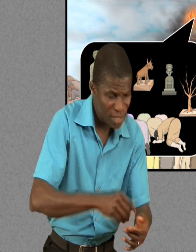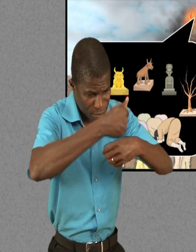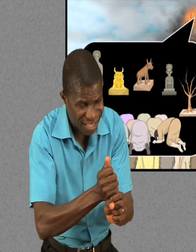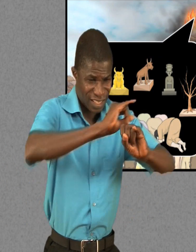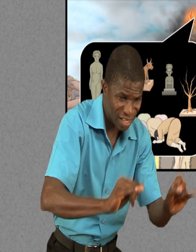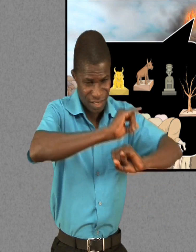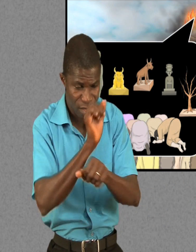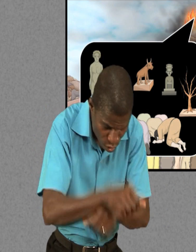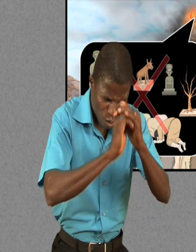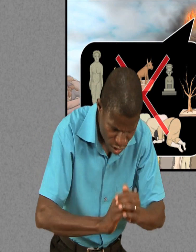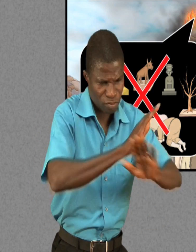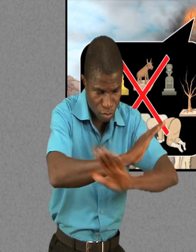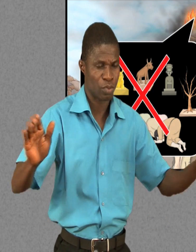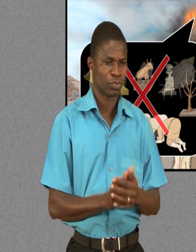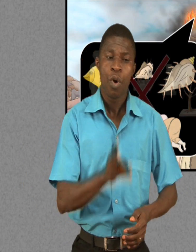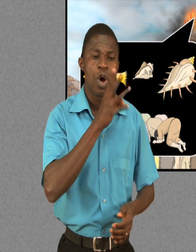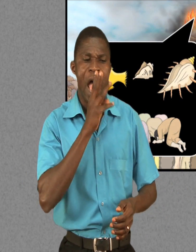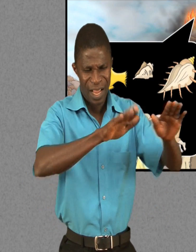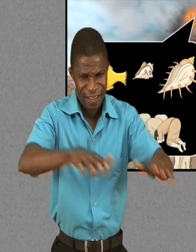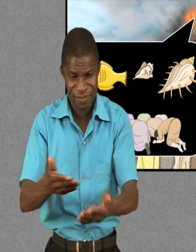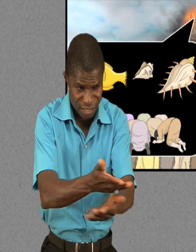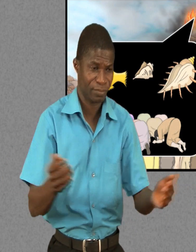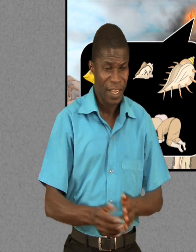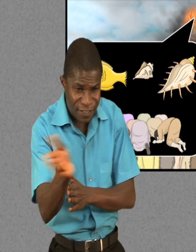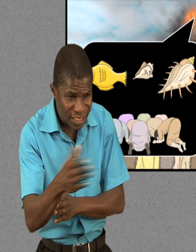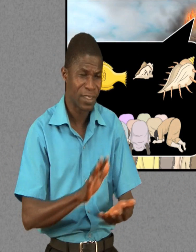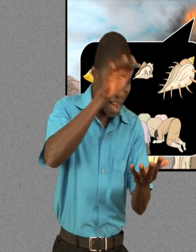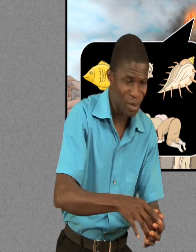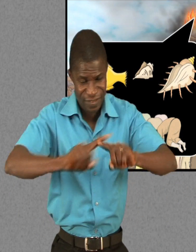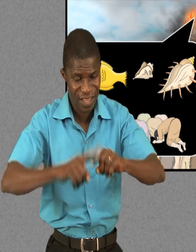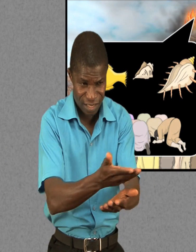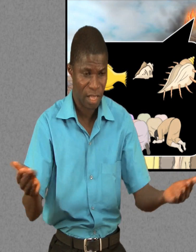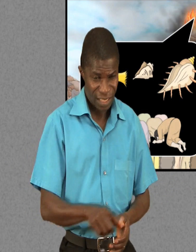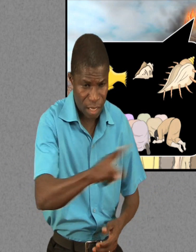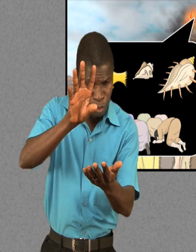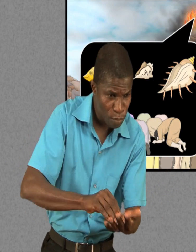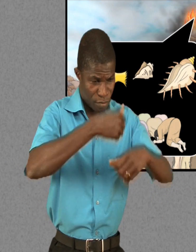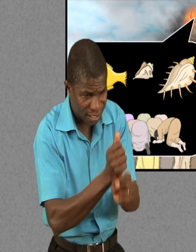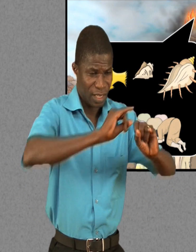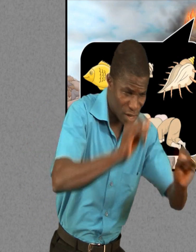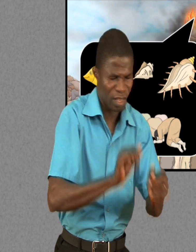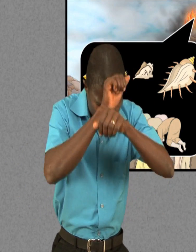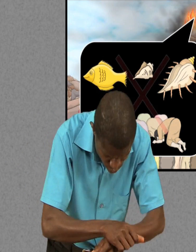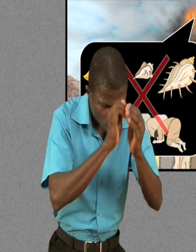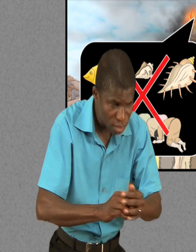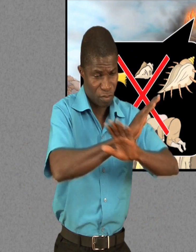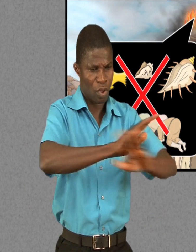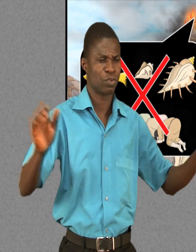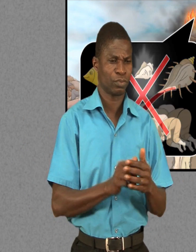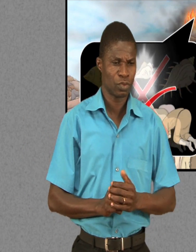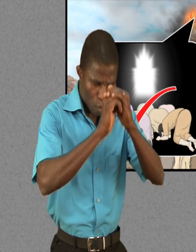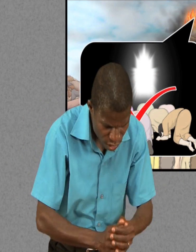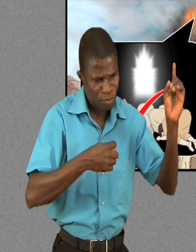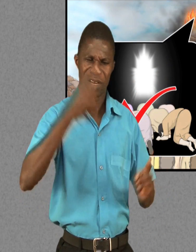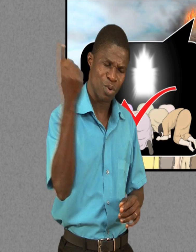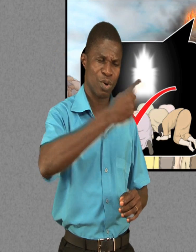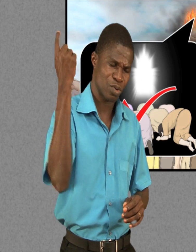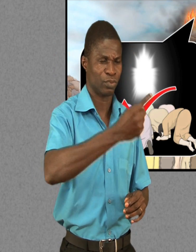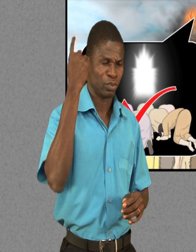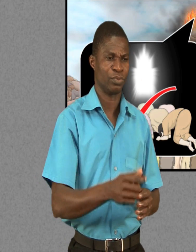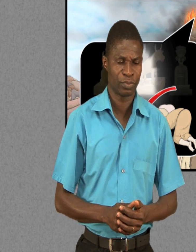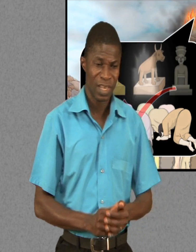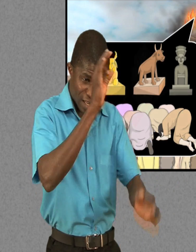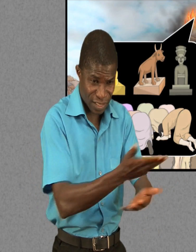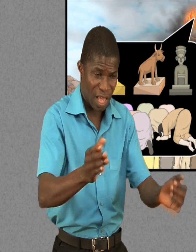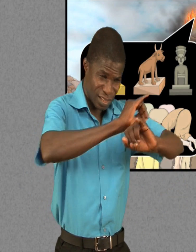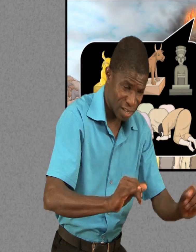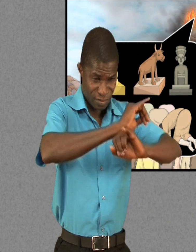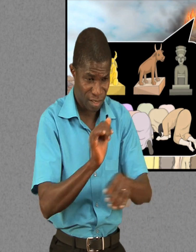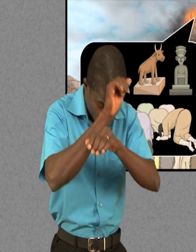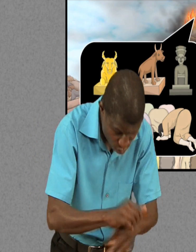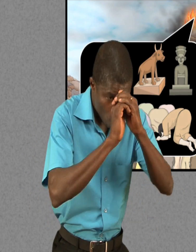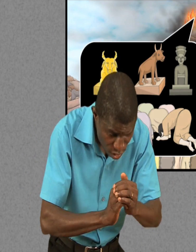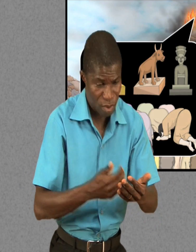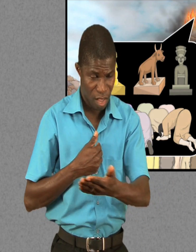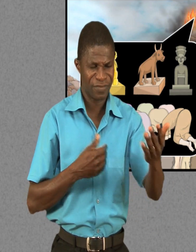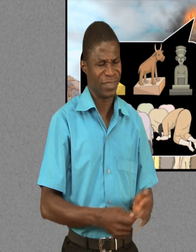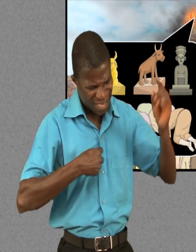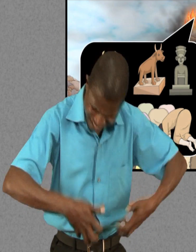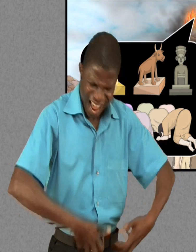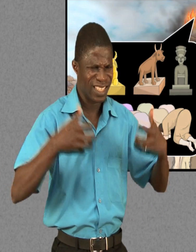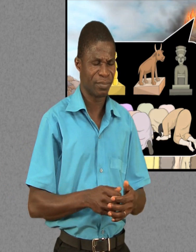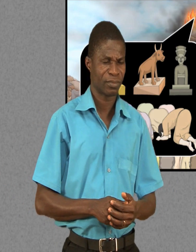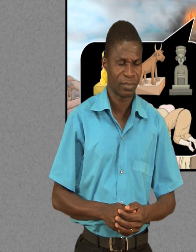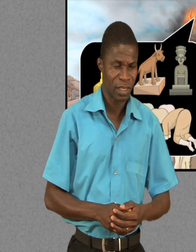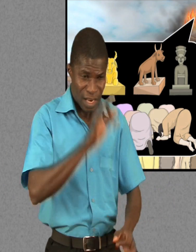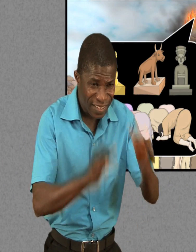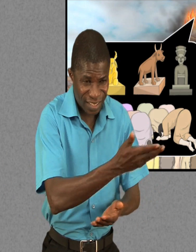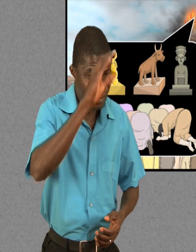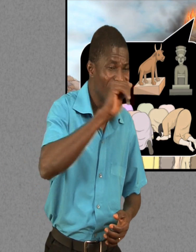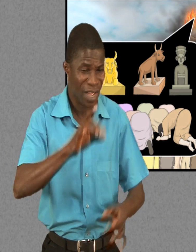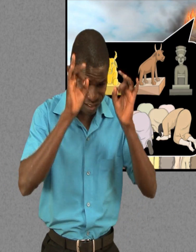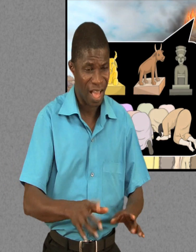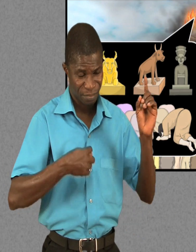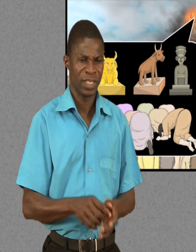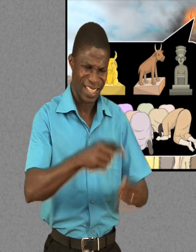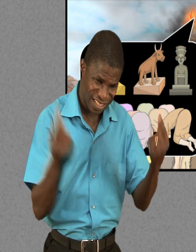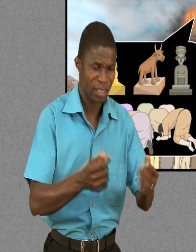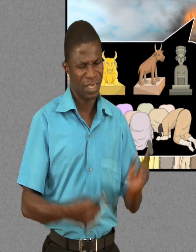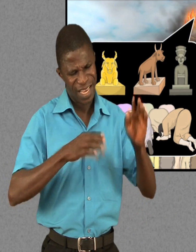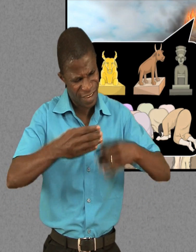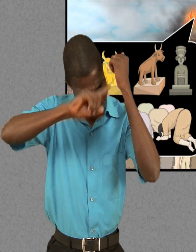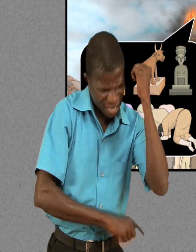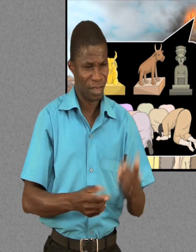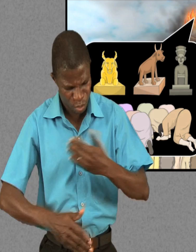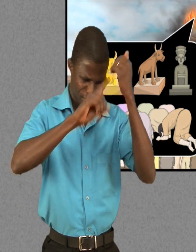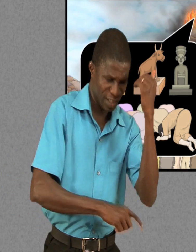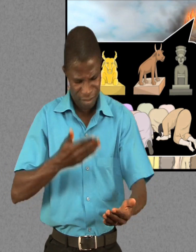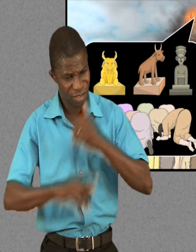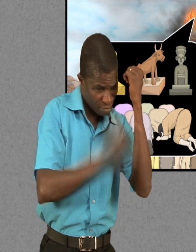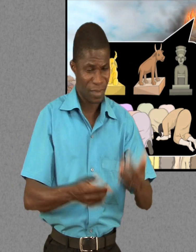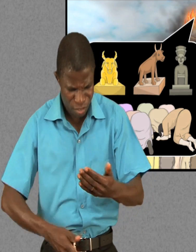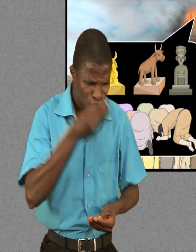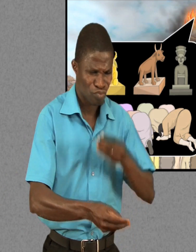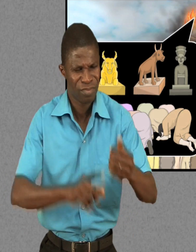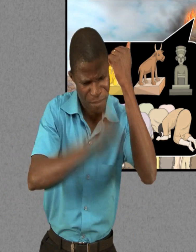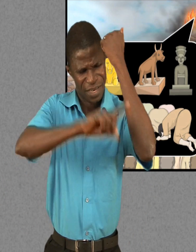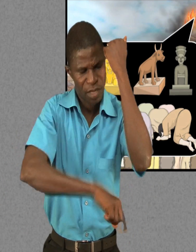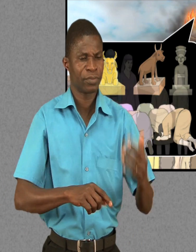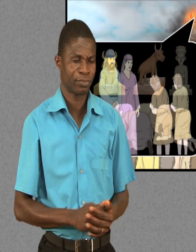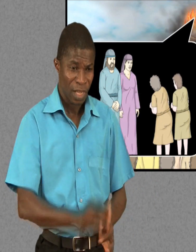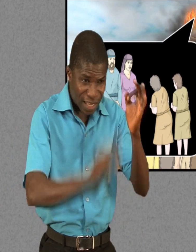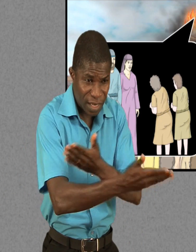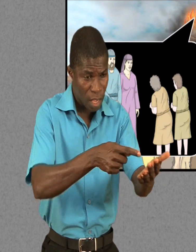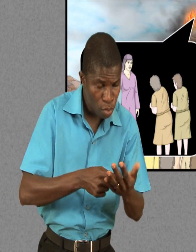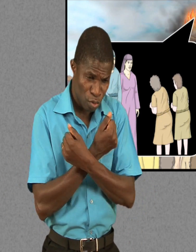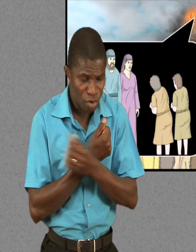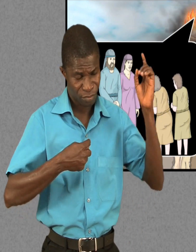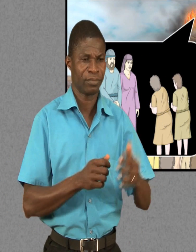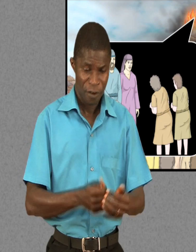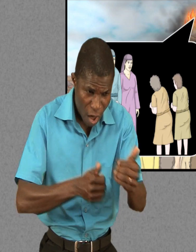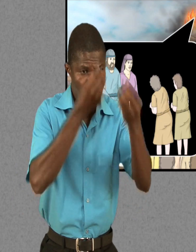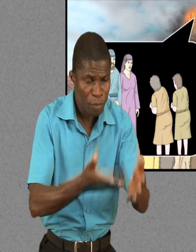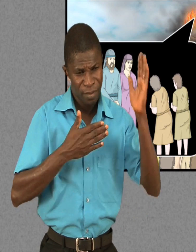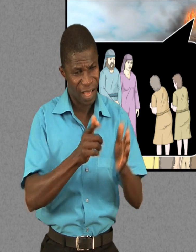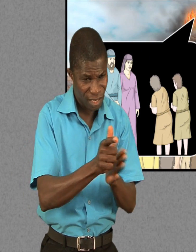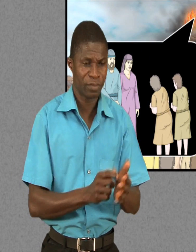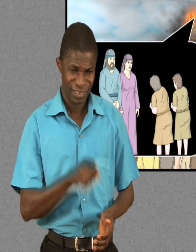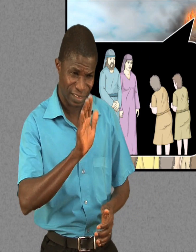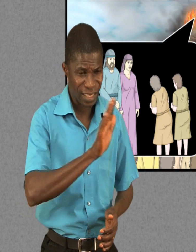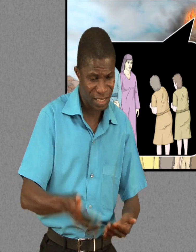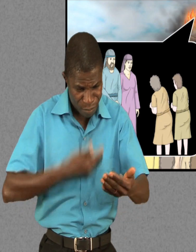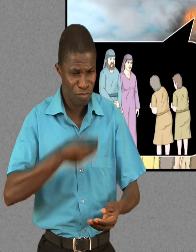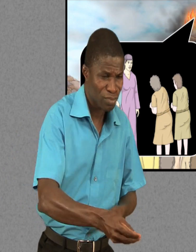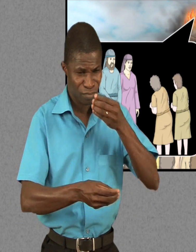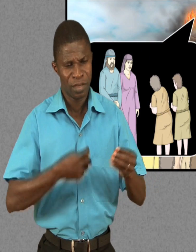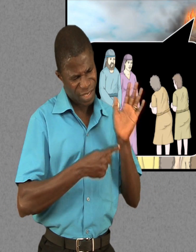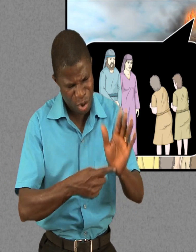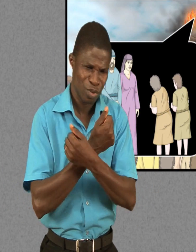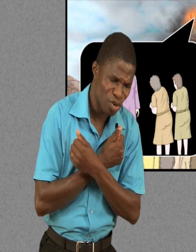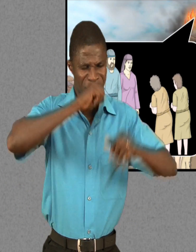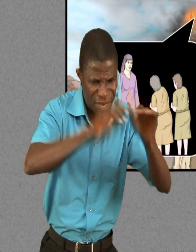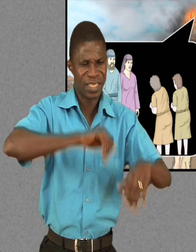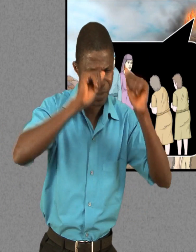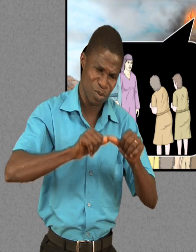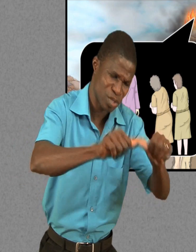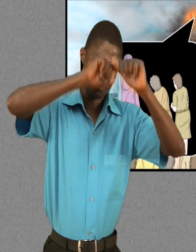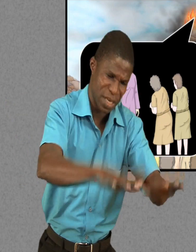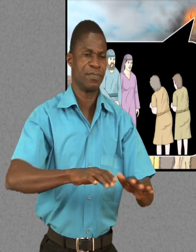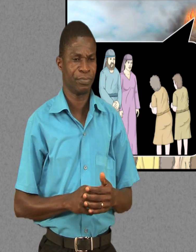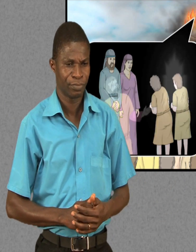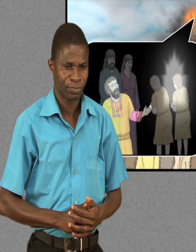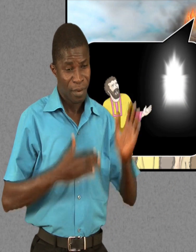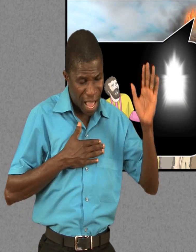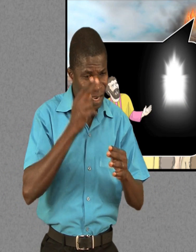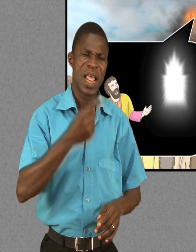for I, the LORD your God, am a jealous God, visiting the iniquity of the fathers on their children to the third and fourth generations of those who hate Me, but showing loving devotion to a thousand generations of those who love Me and keep My commandments.